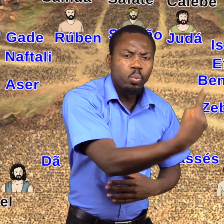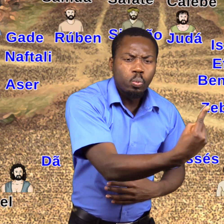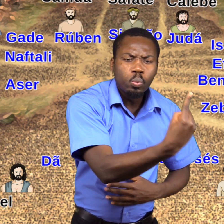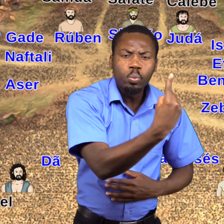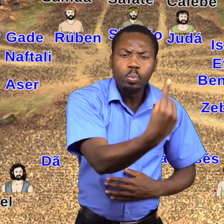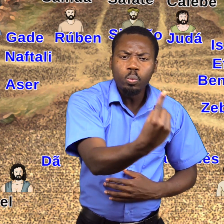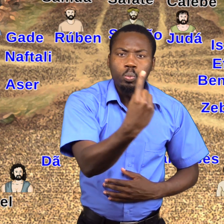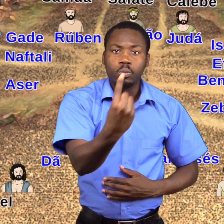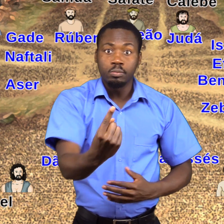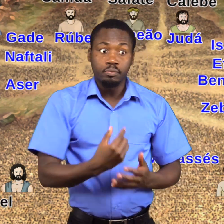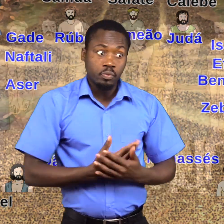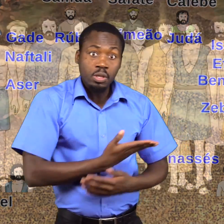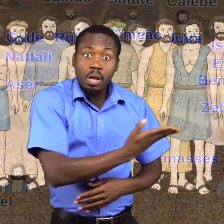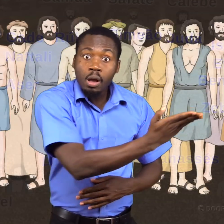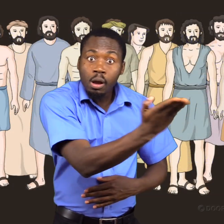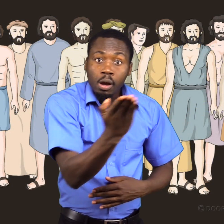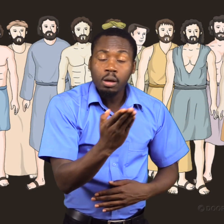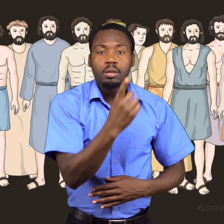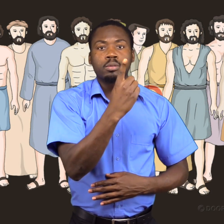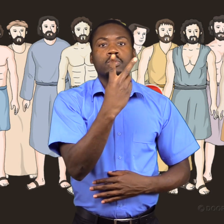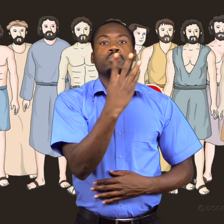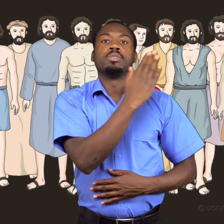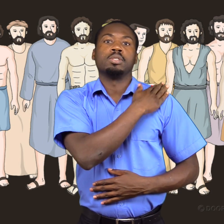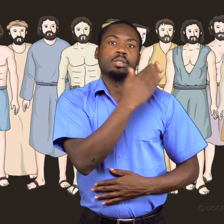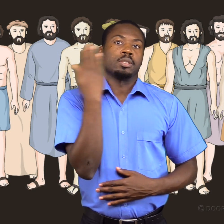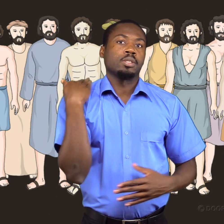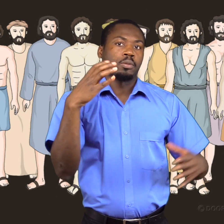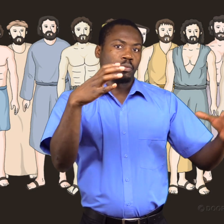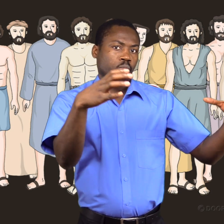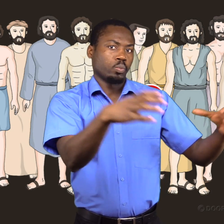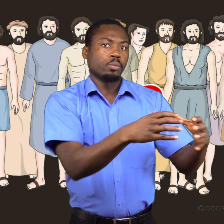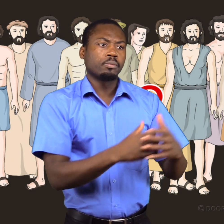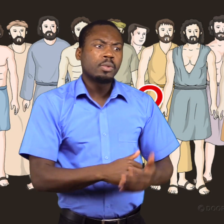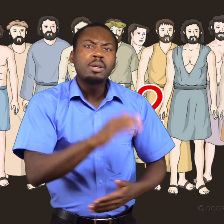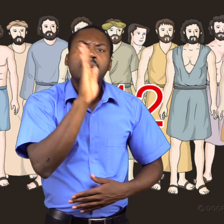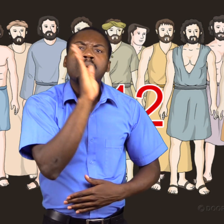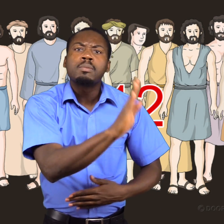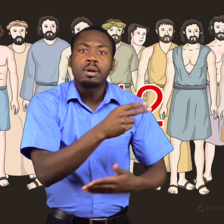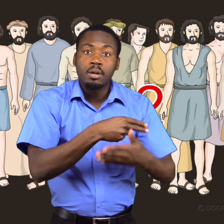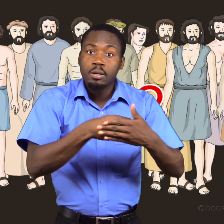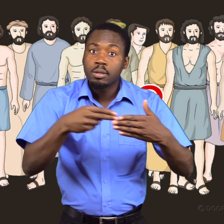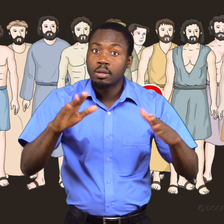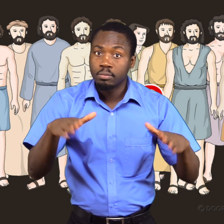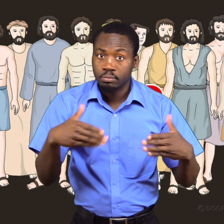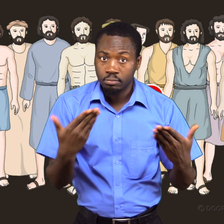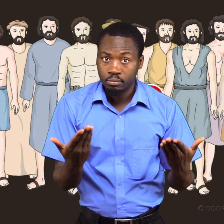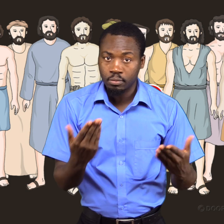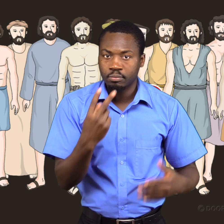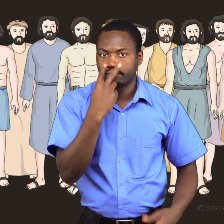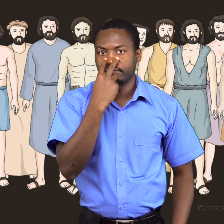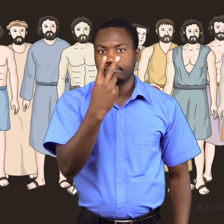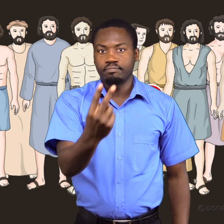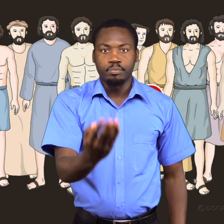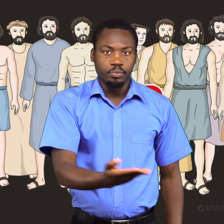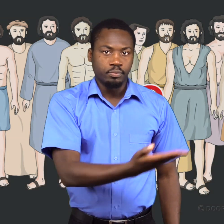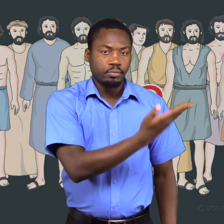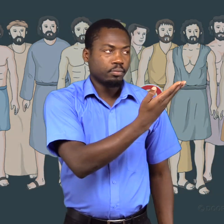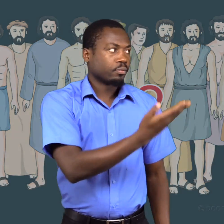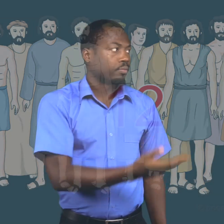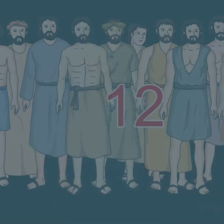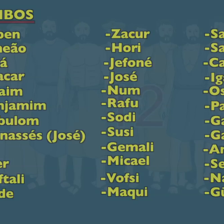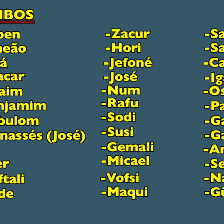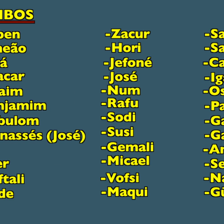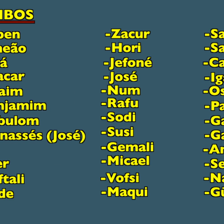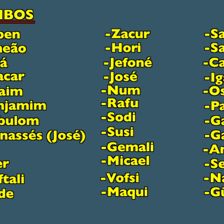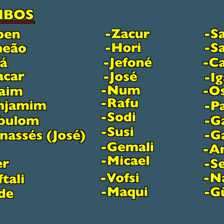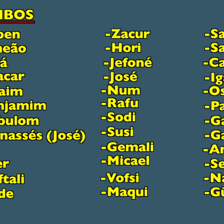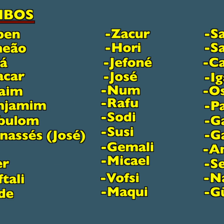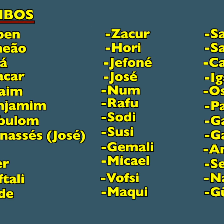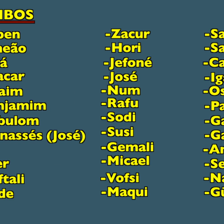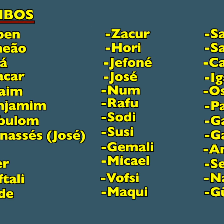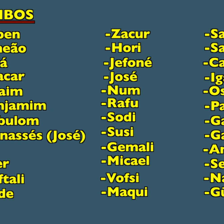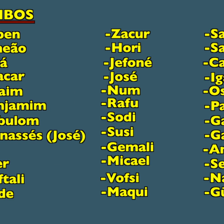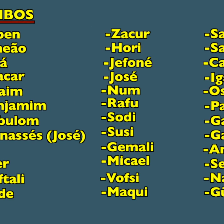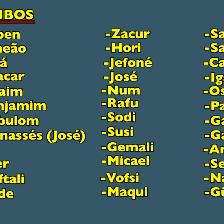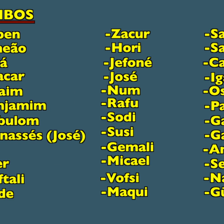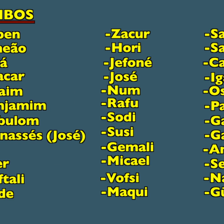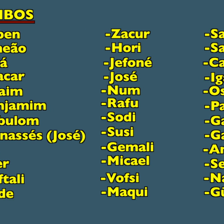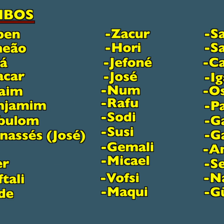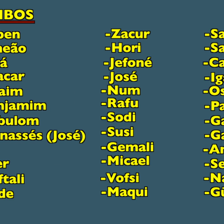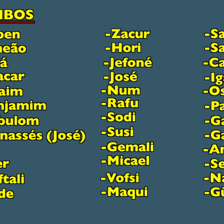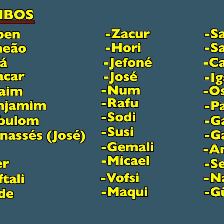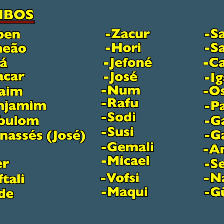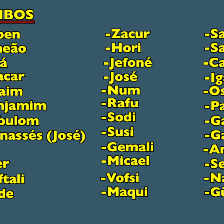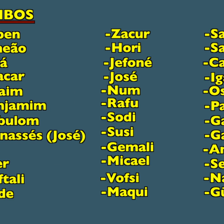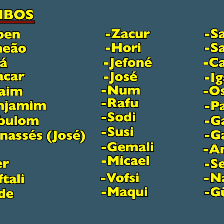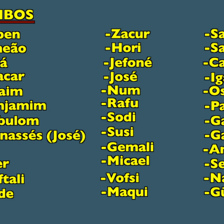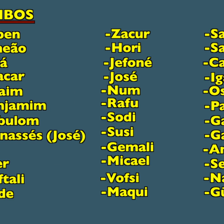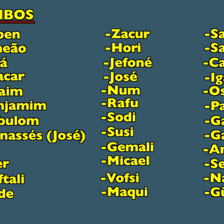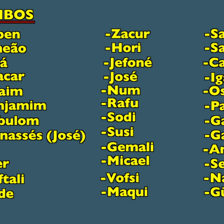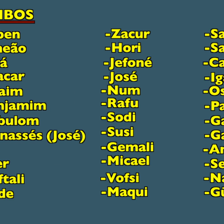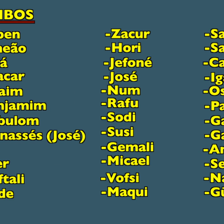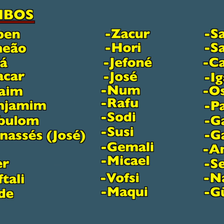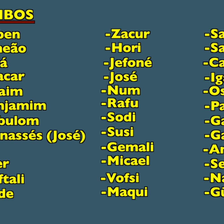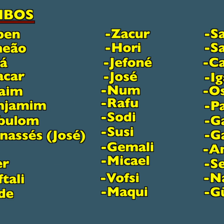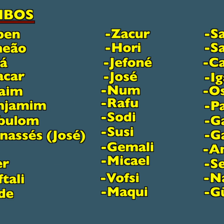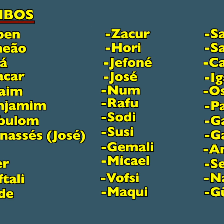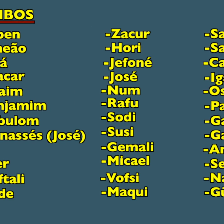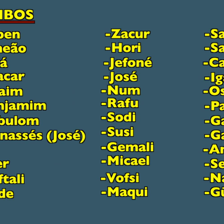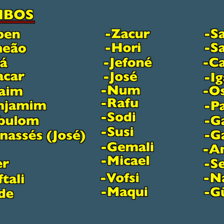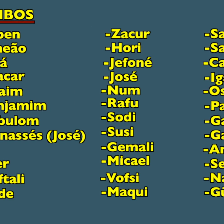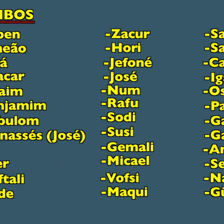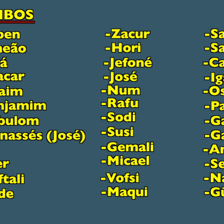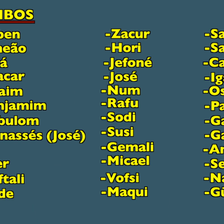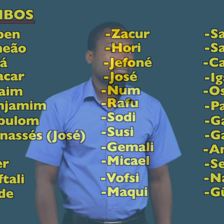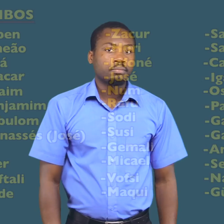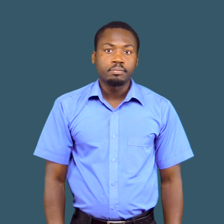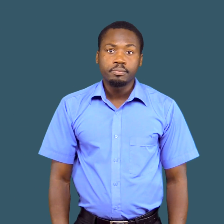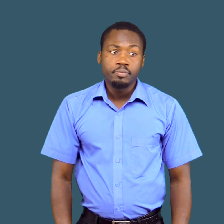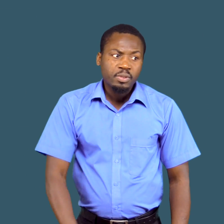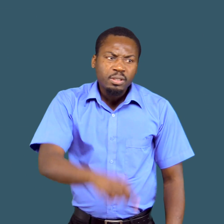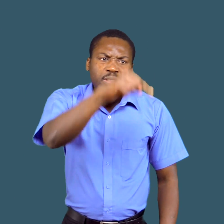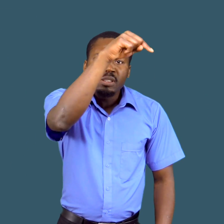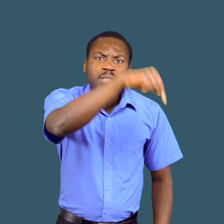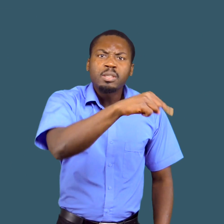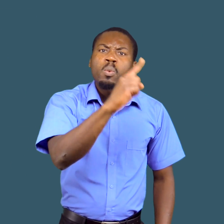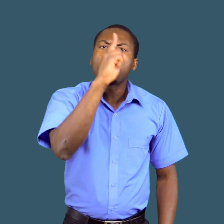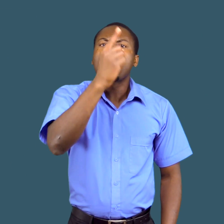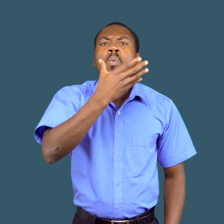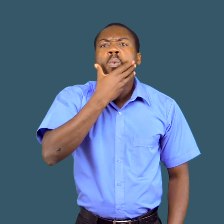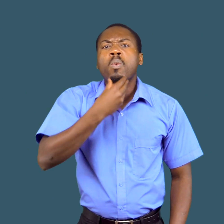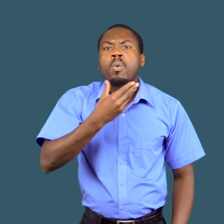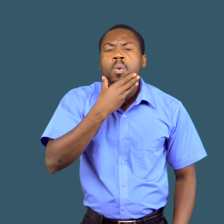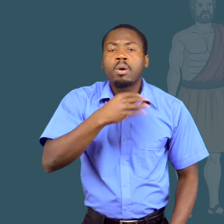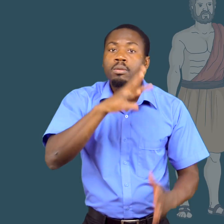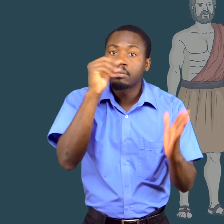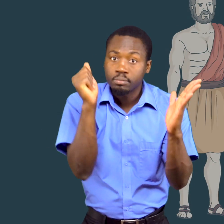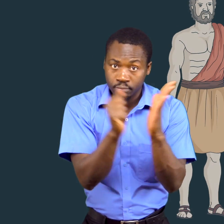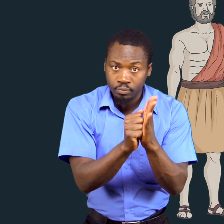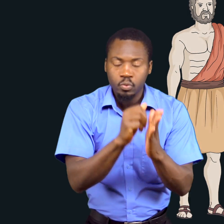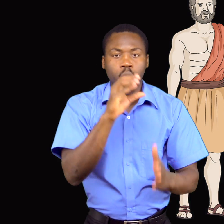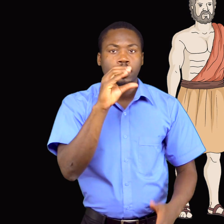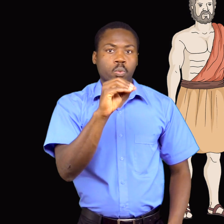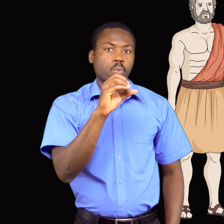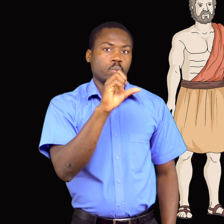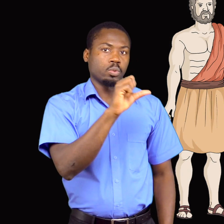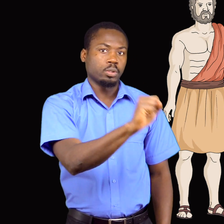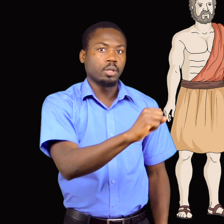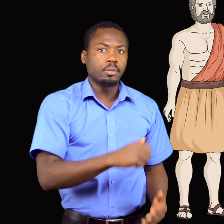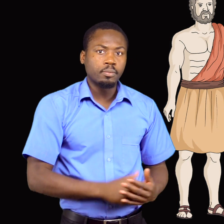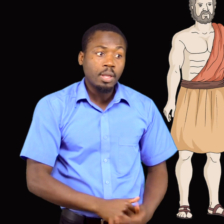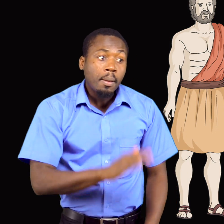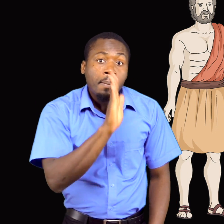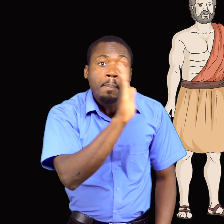from the tribe of Zebulun, Gaddiel son of Sodi; from the tribe of Manasseh (a tribe of Joseph), Gaddi son of Susi; from the tribe of Dan, Ammiel son of Gemalli; from the tribe of Asher, Sethur son of Michael; from the tribe of Naphtali, Nahbi son of Vophsi; and from the tribe of Gad, Geuel son of Machi. These were the names of the men Moses sent to spy out the land;